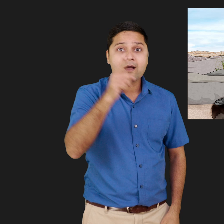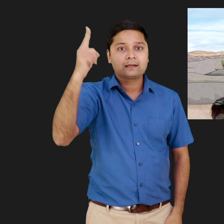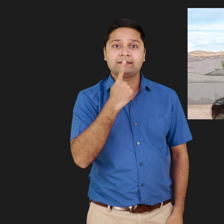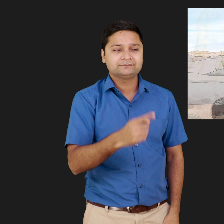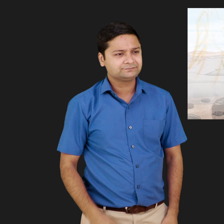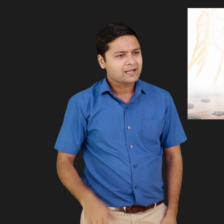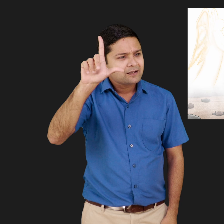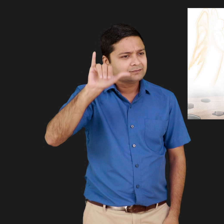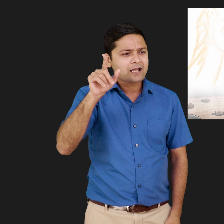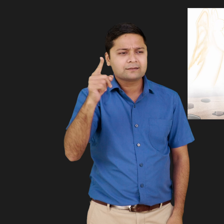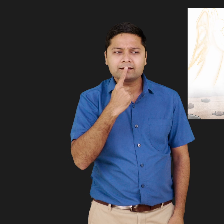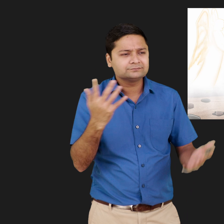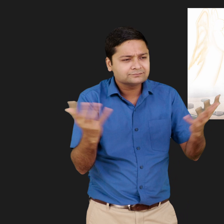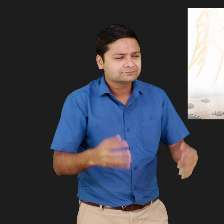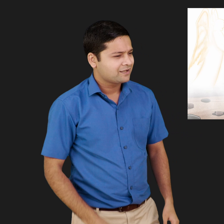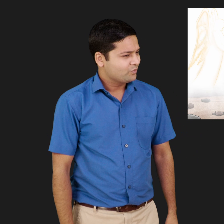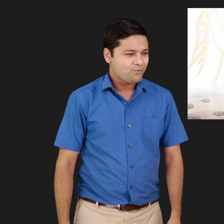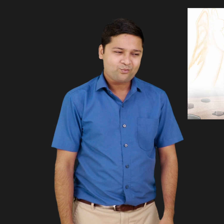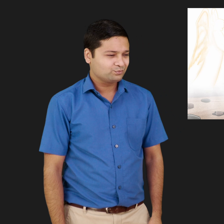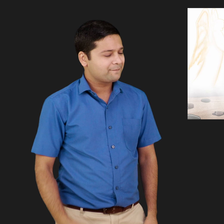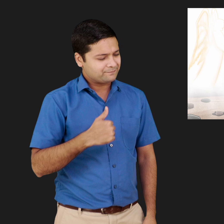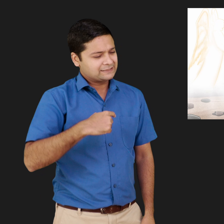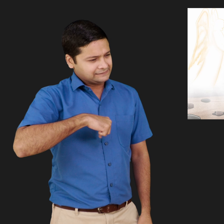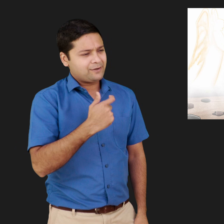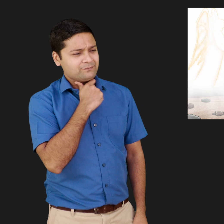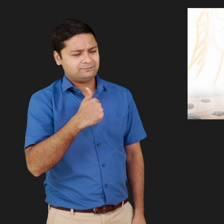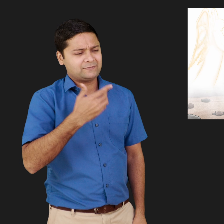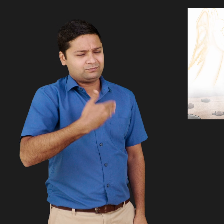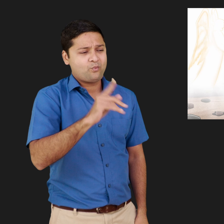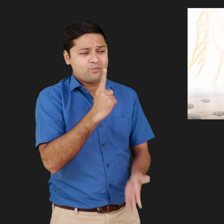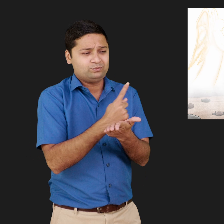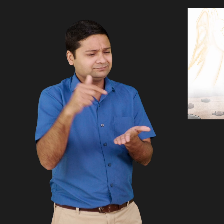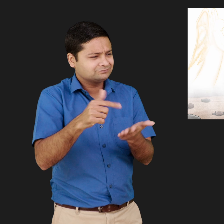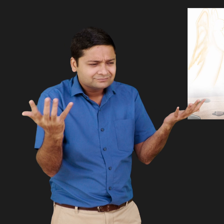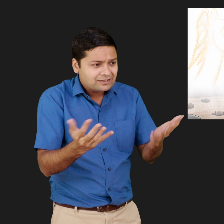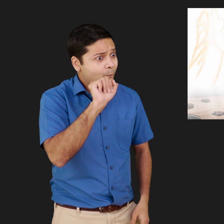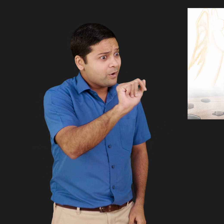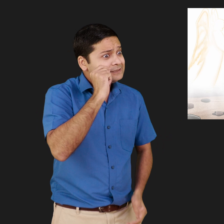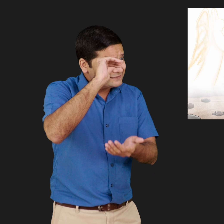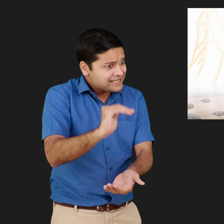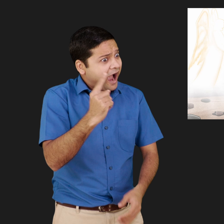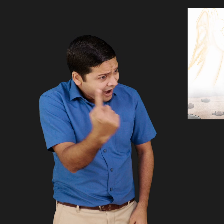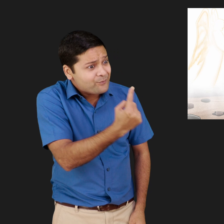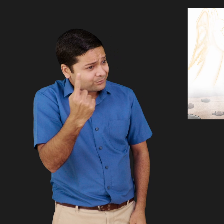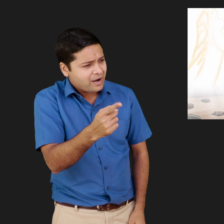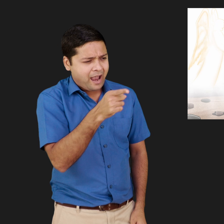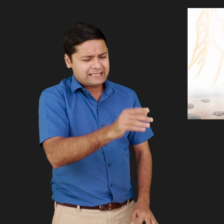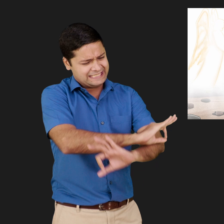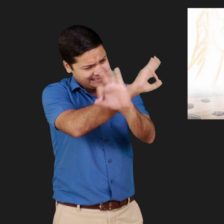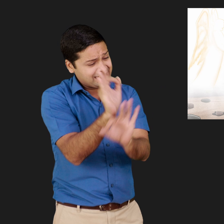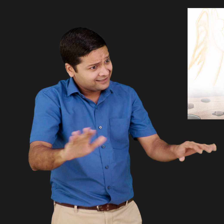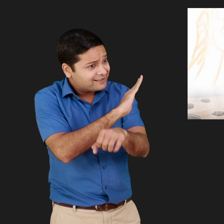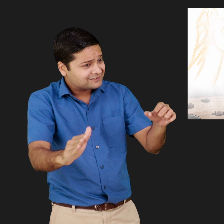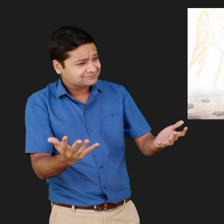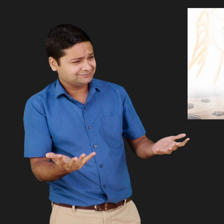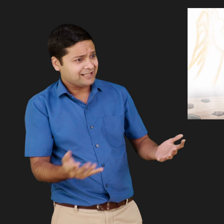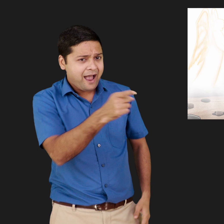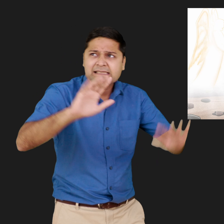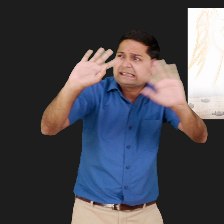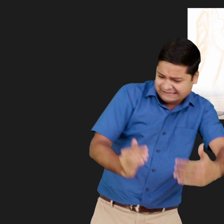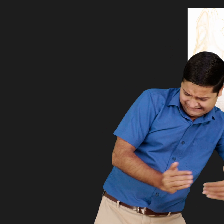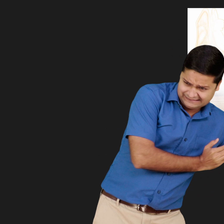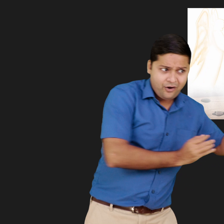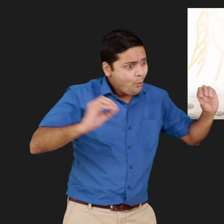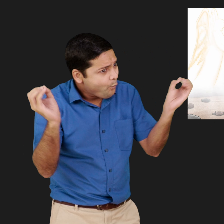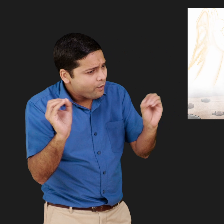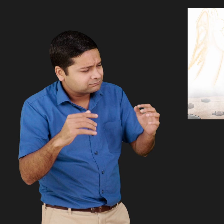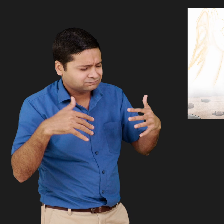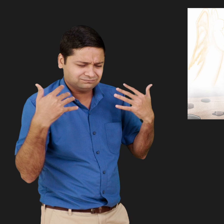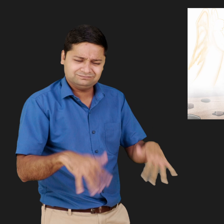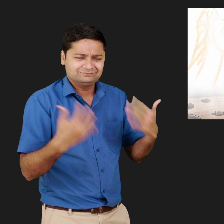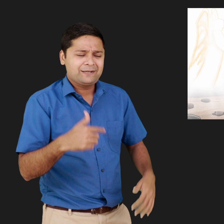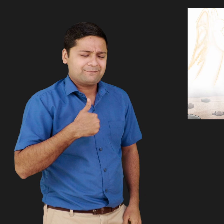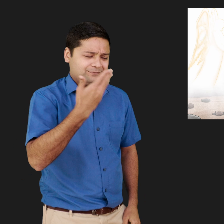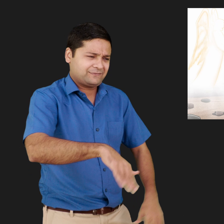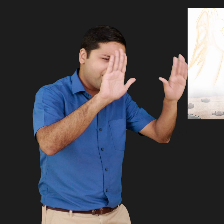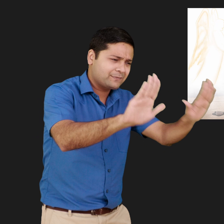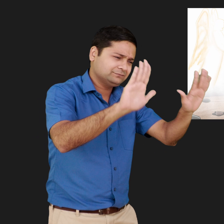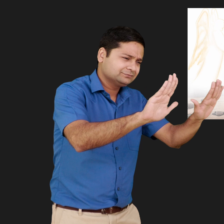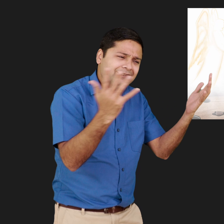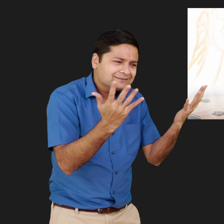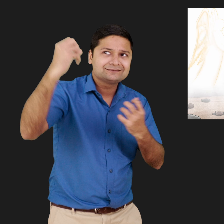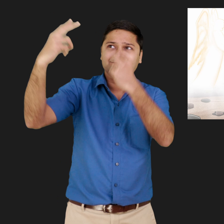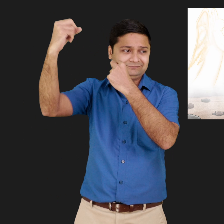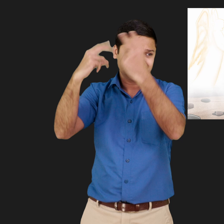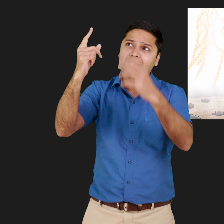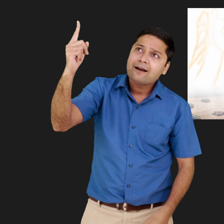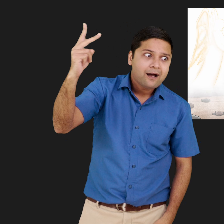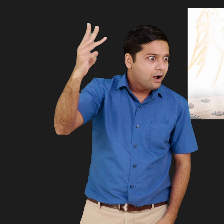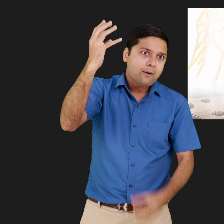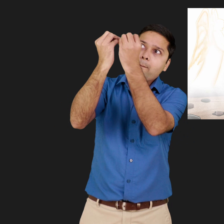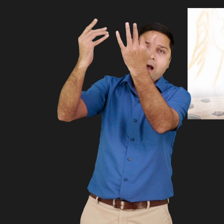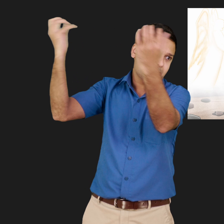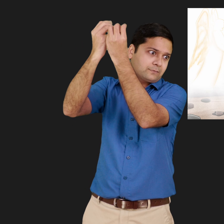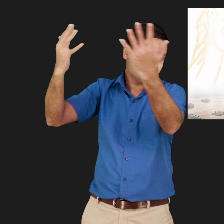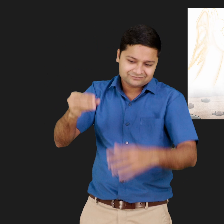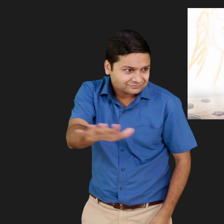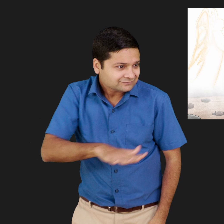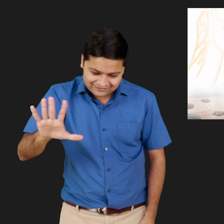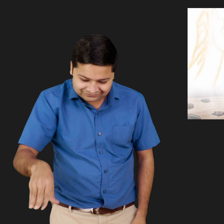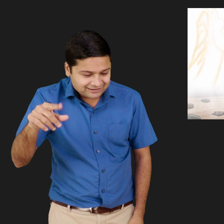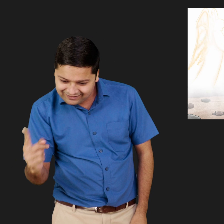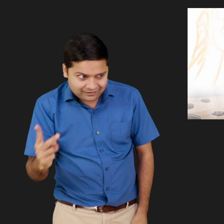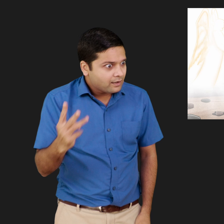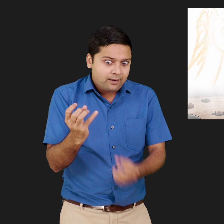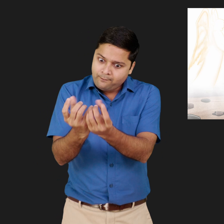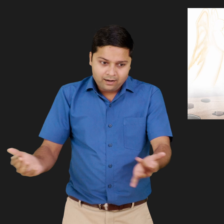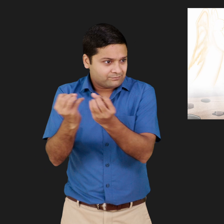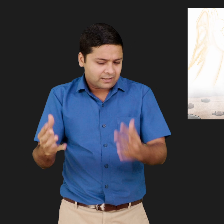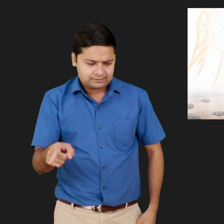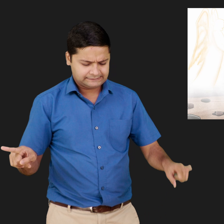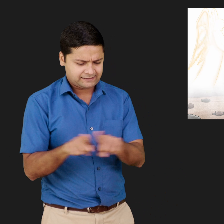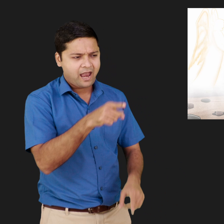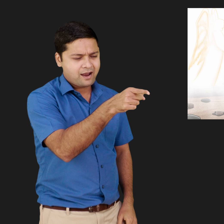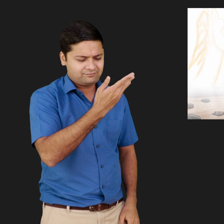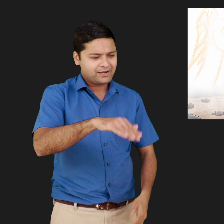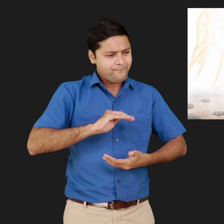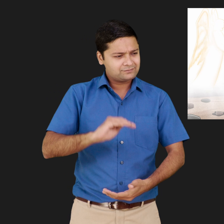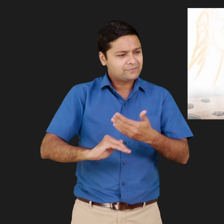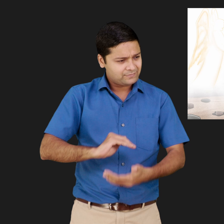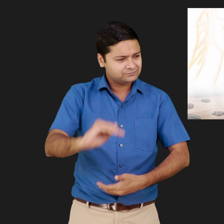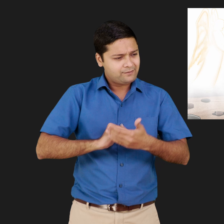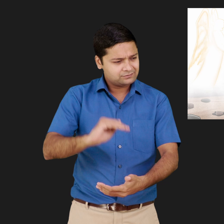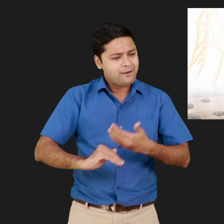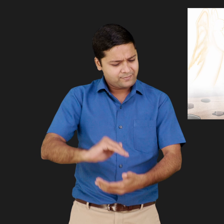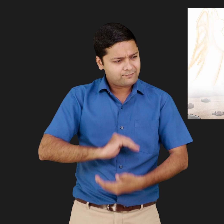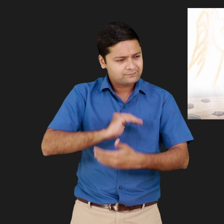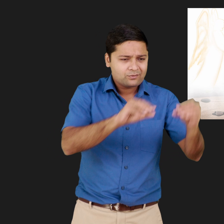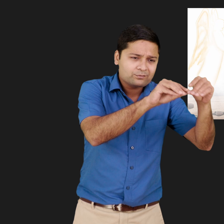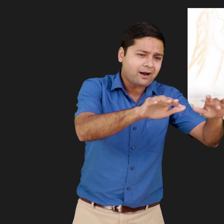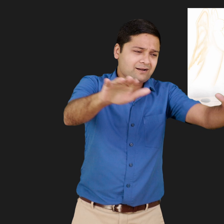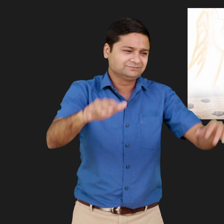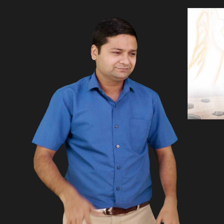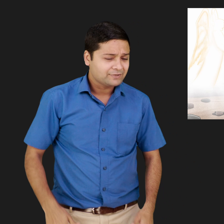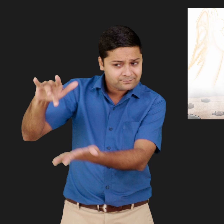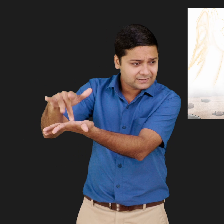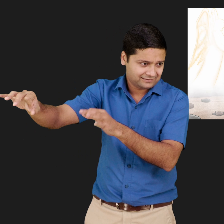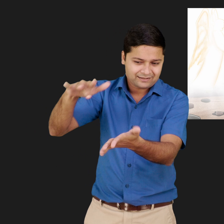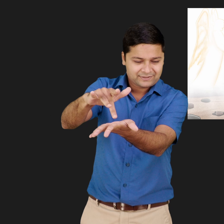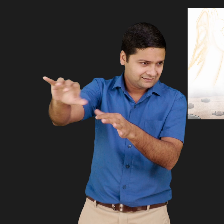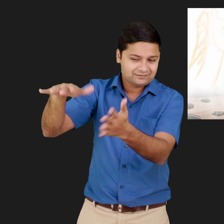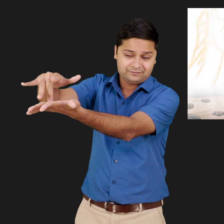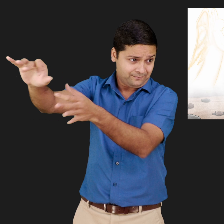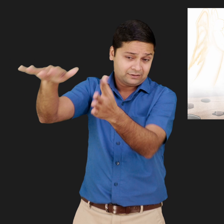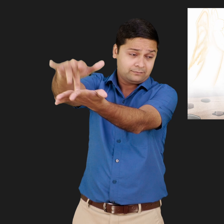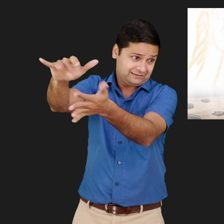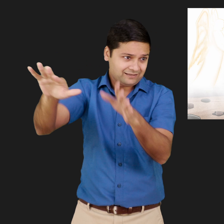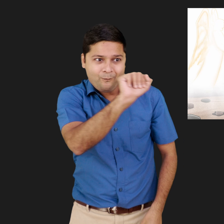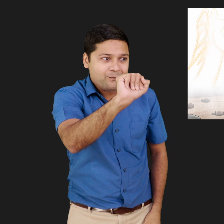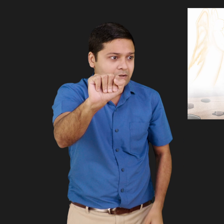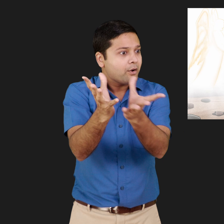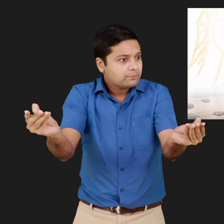And the angel of the LORD called to Abraham from heaven a second time, saying, “By Myself I have sworn, declares the LORD, that because you have done this and have not withheld your only son, I will surely bless you, and I will multiply your descendants like the stars in the sky and the sand on the seashore.